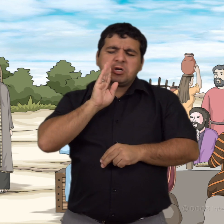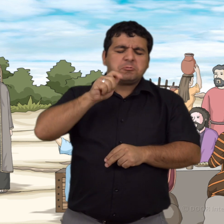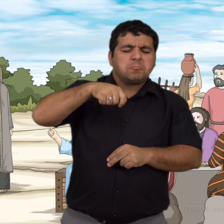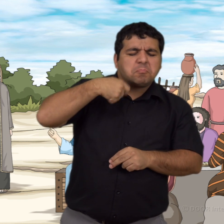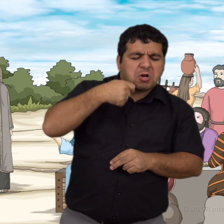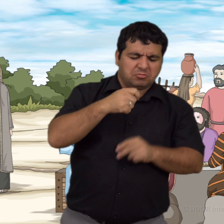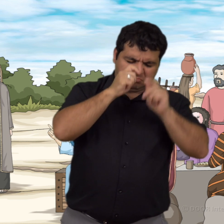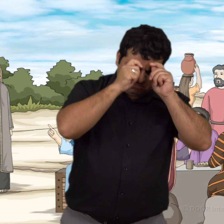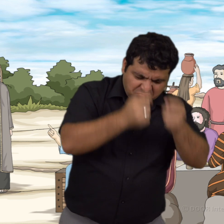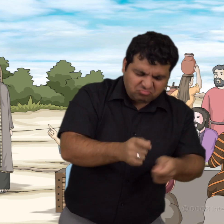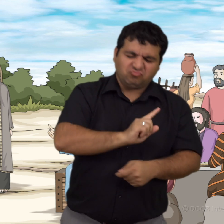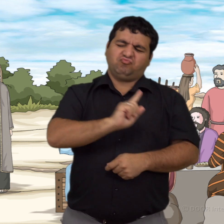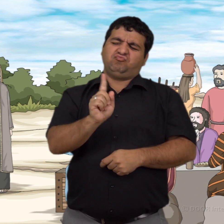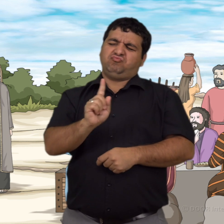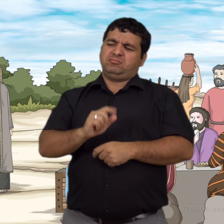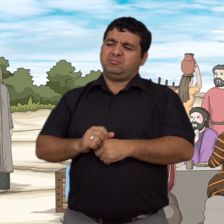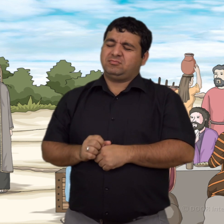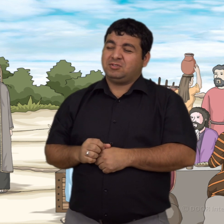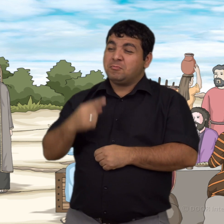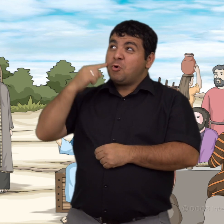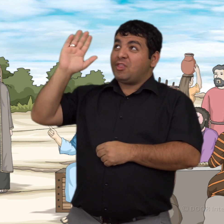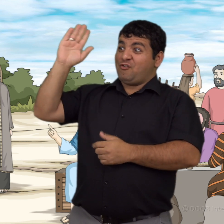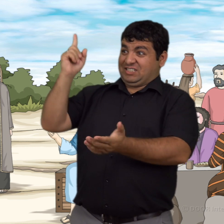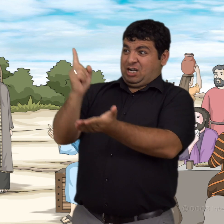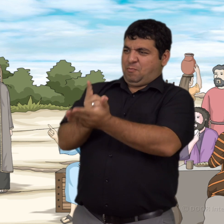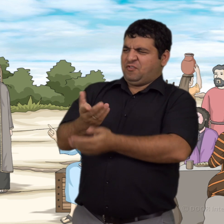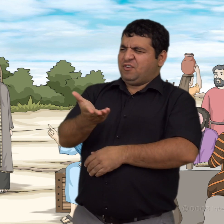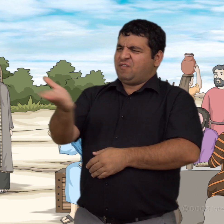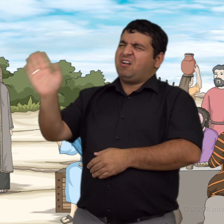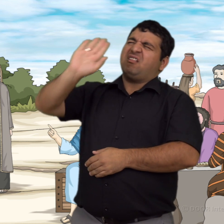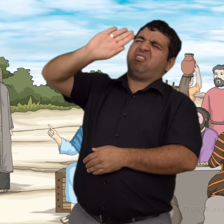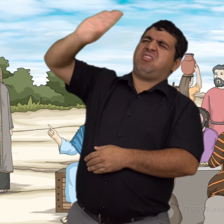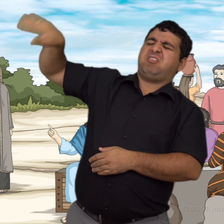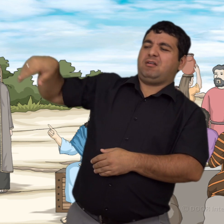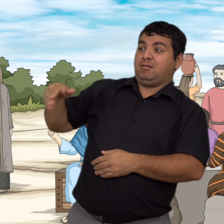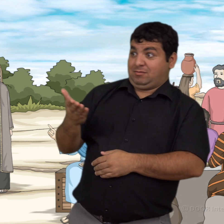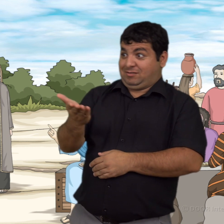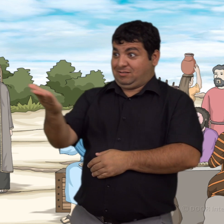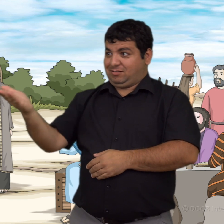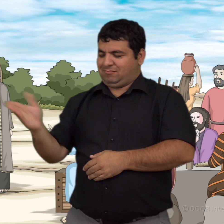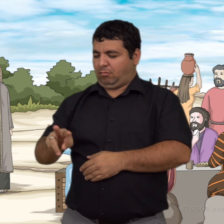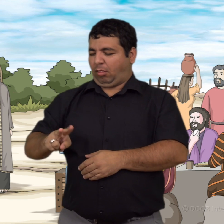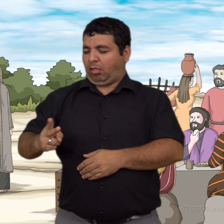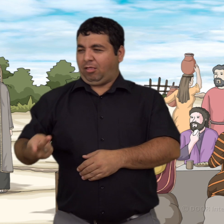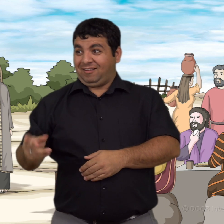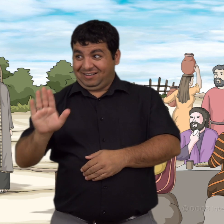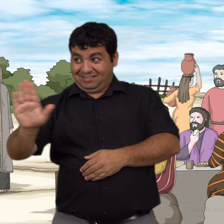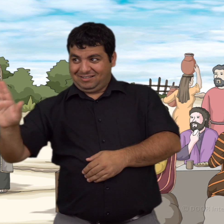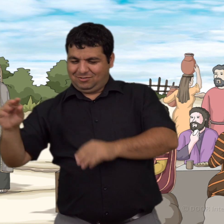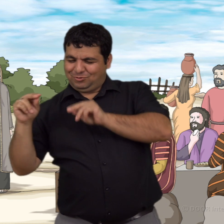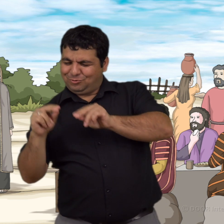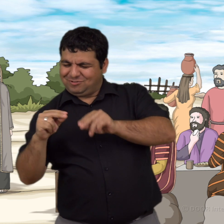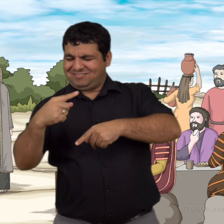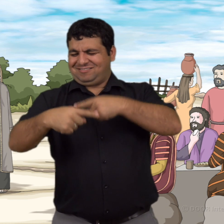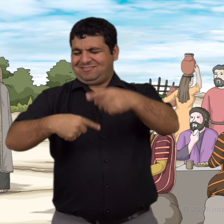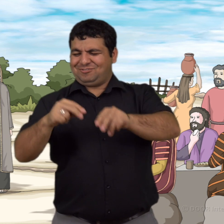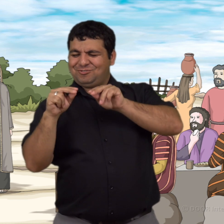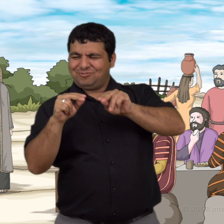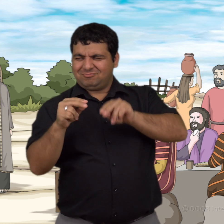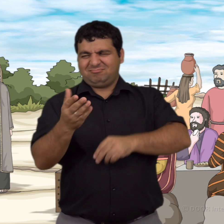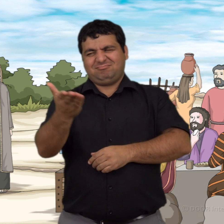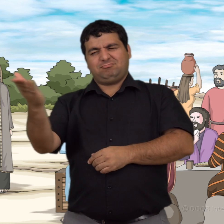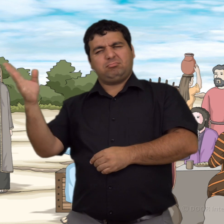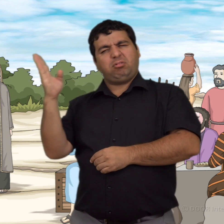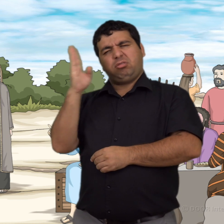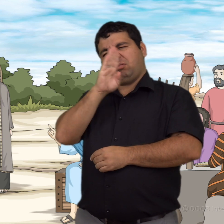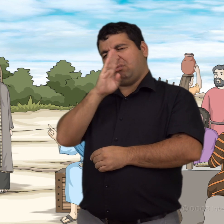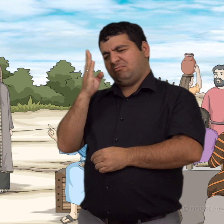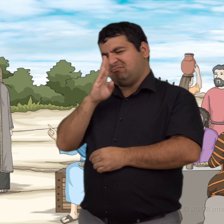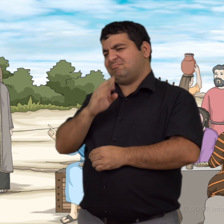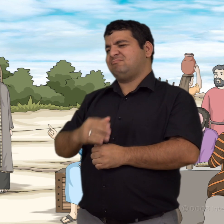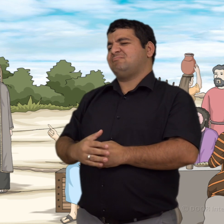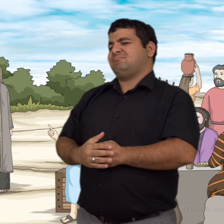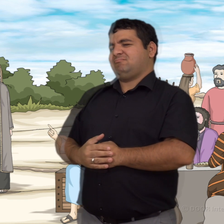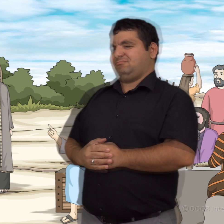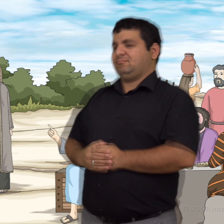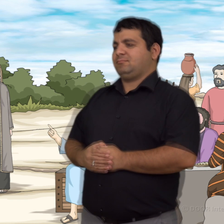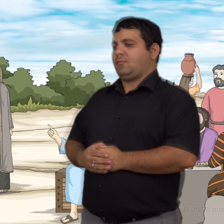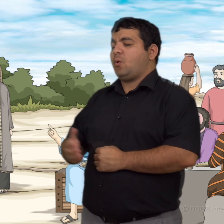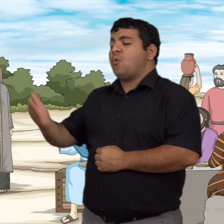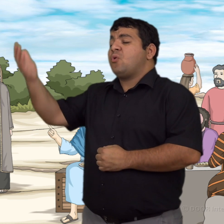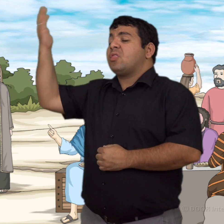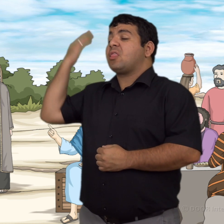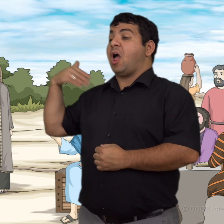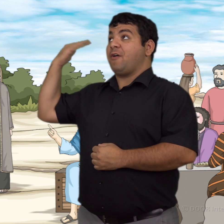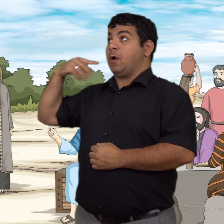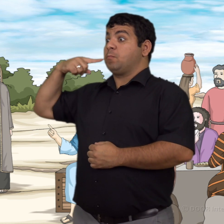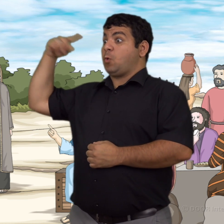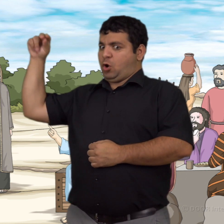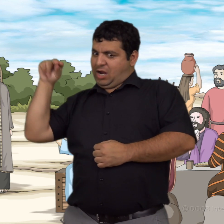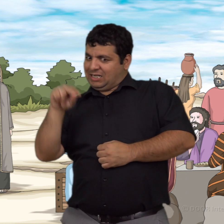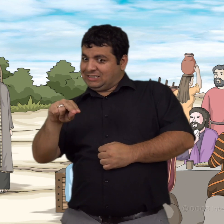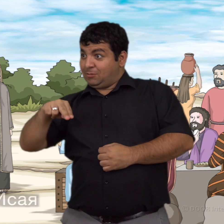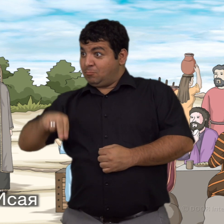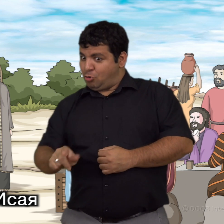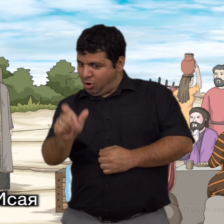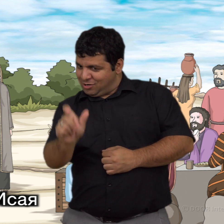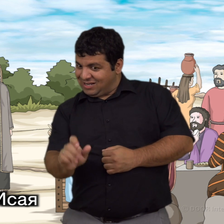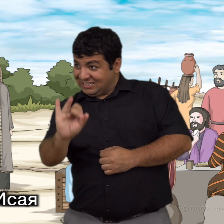Thus you nullify the word of God for the sake of your tradition. You hypocrites!